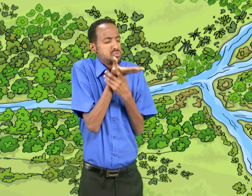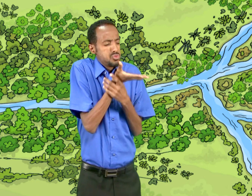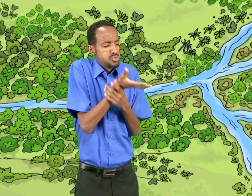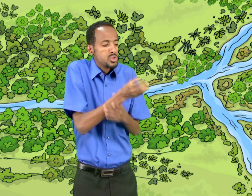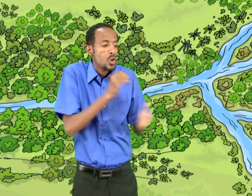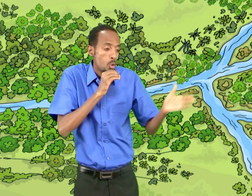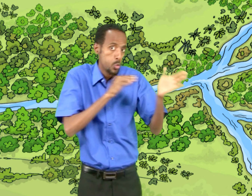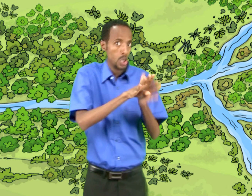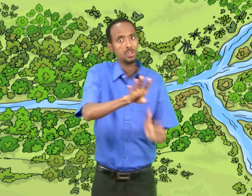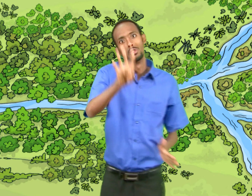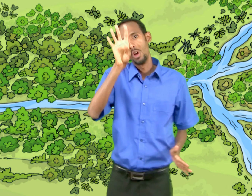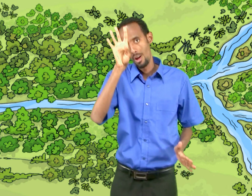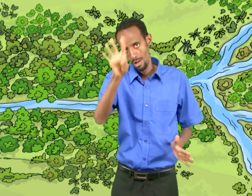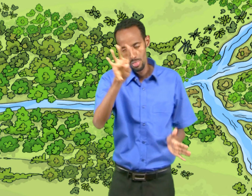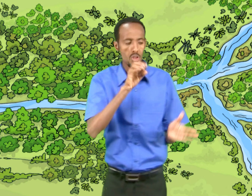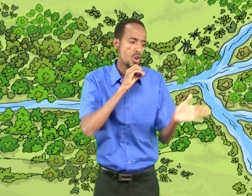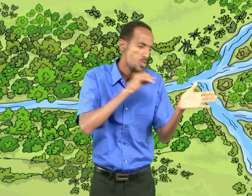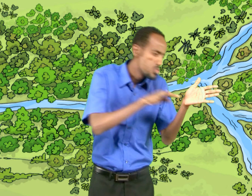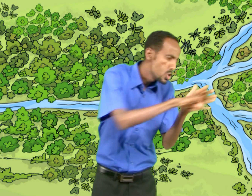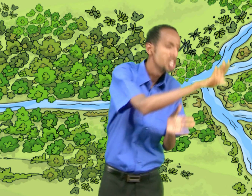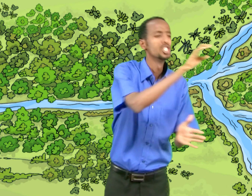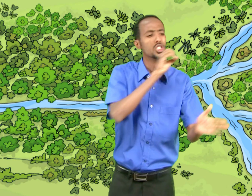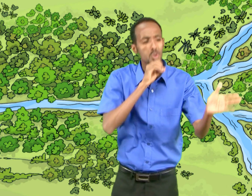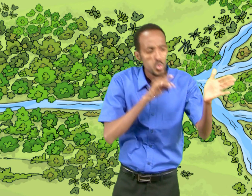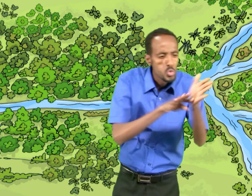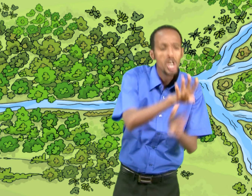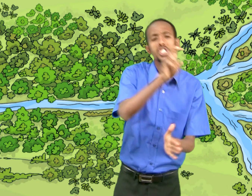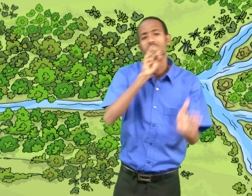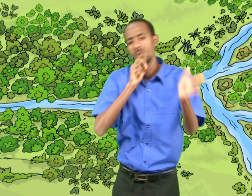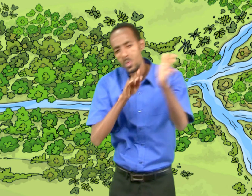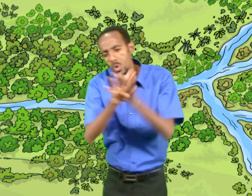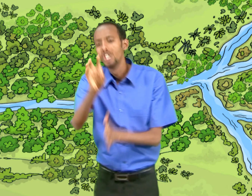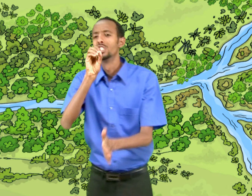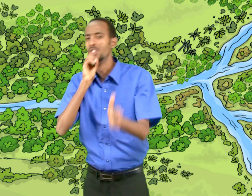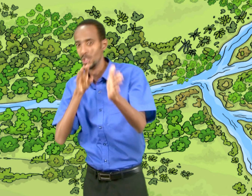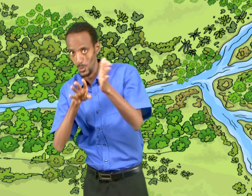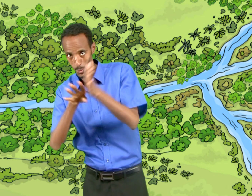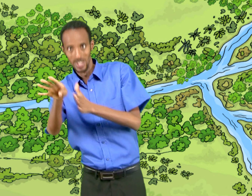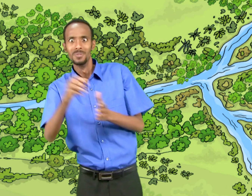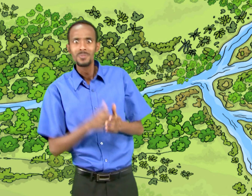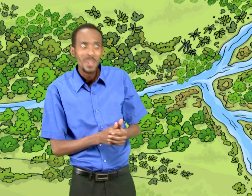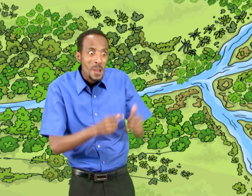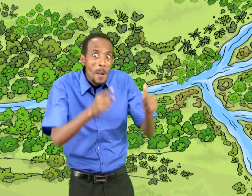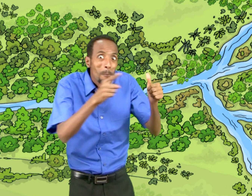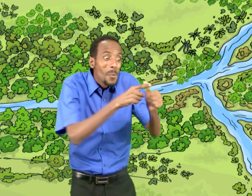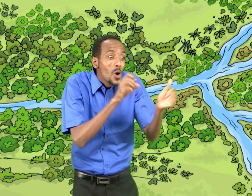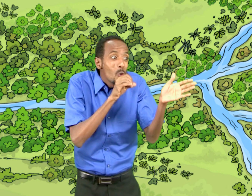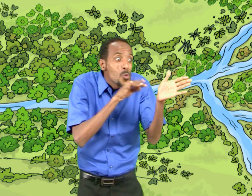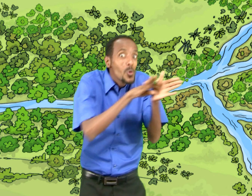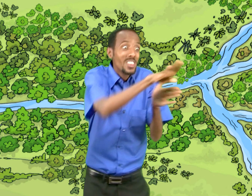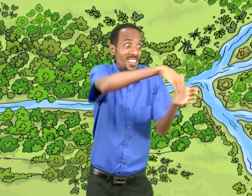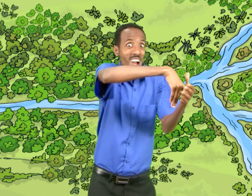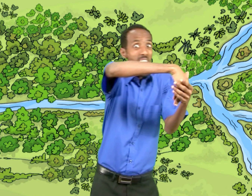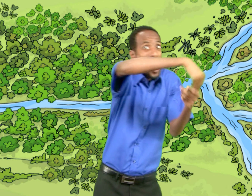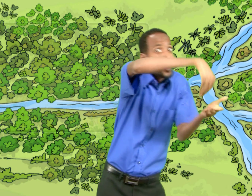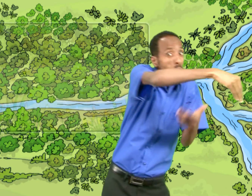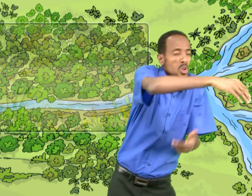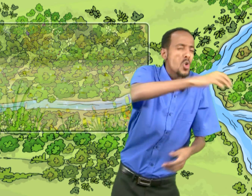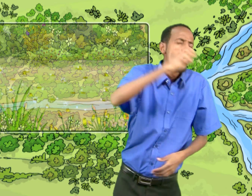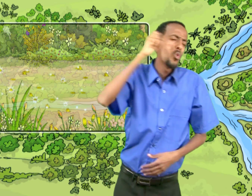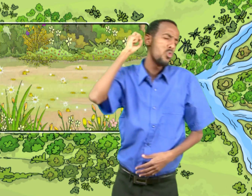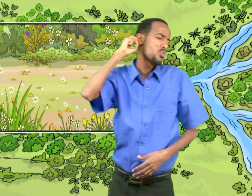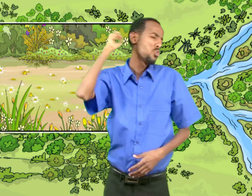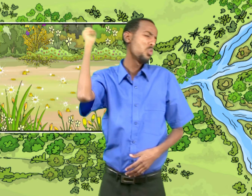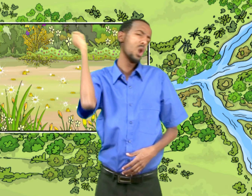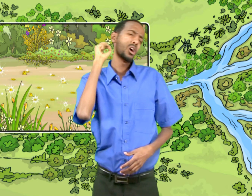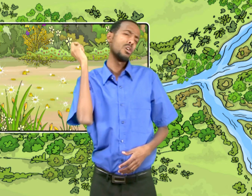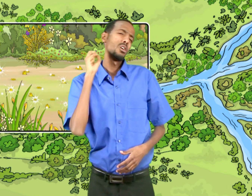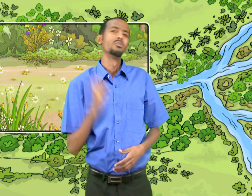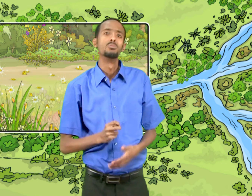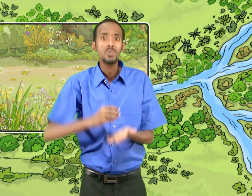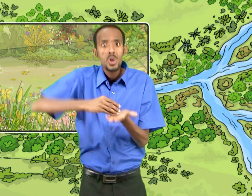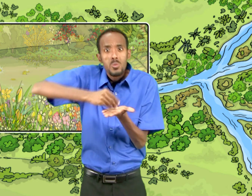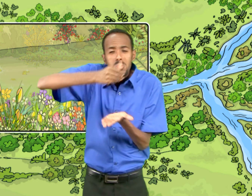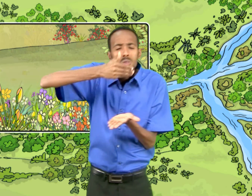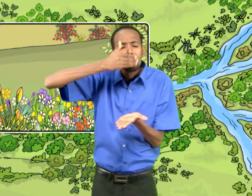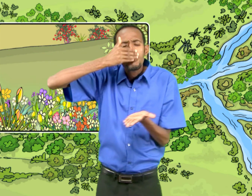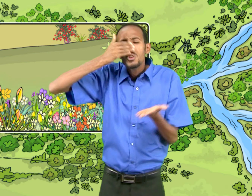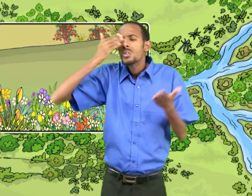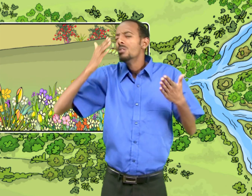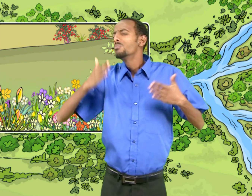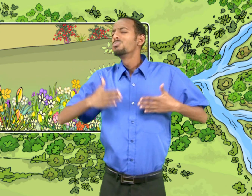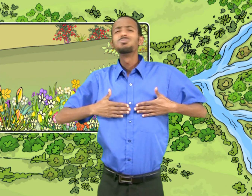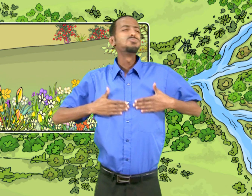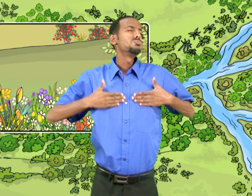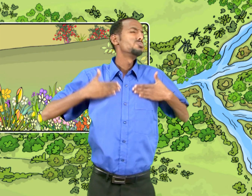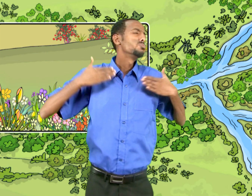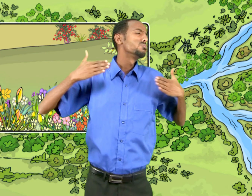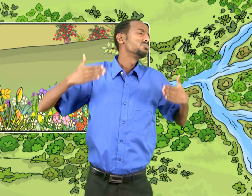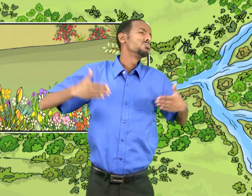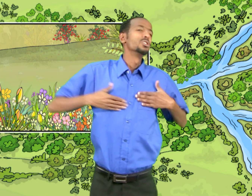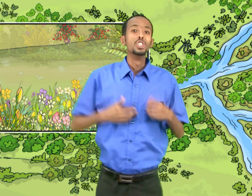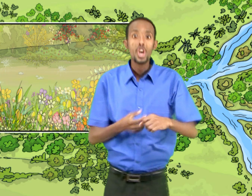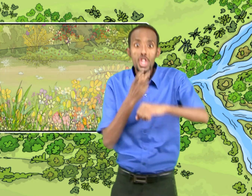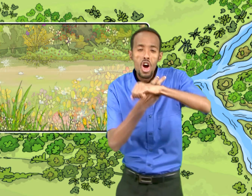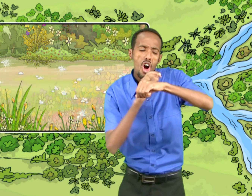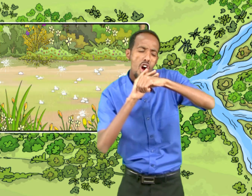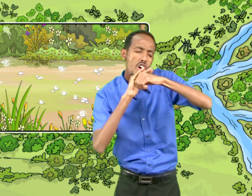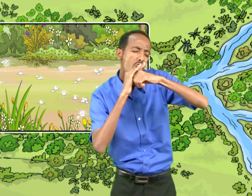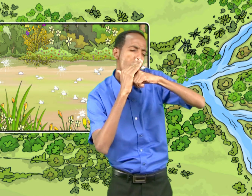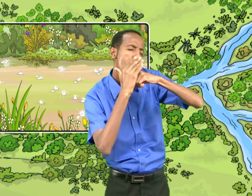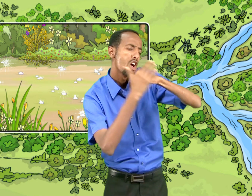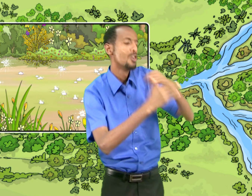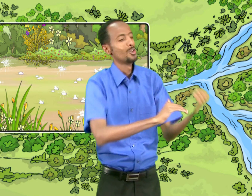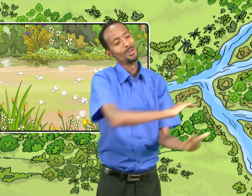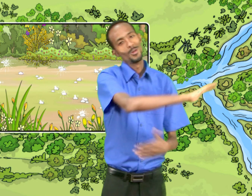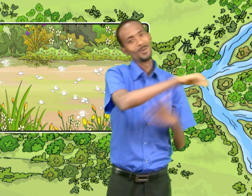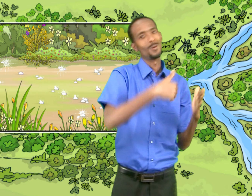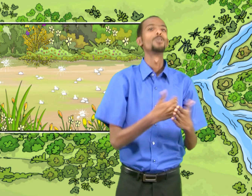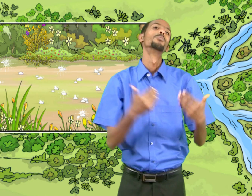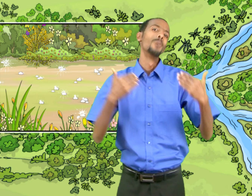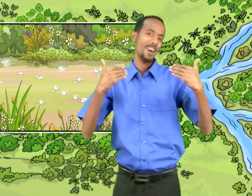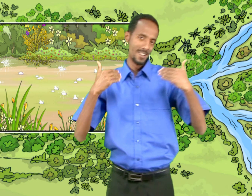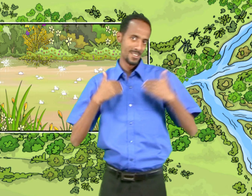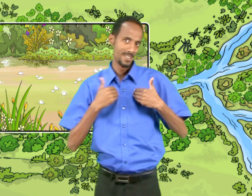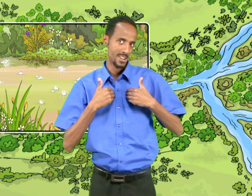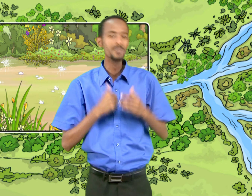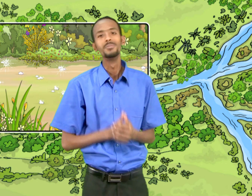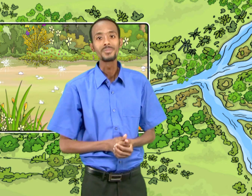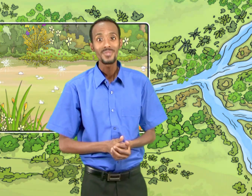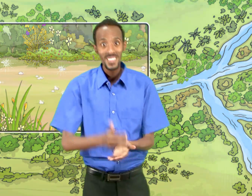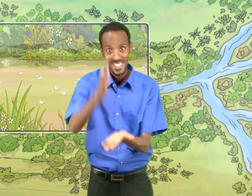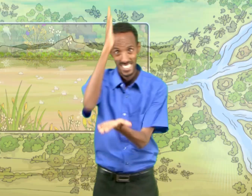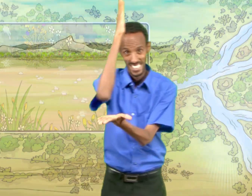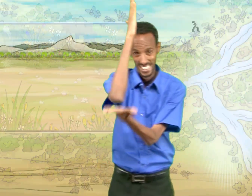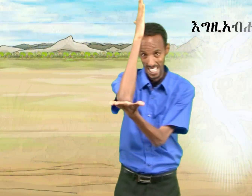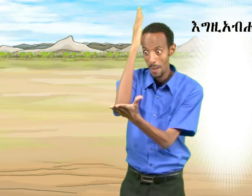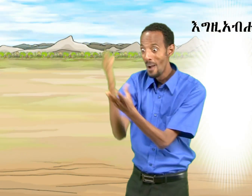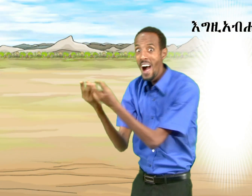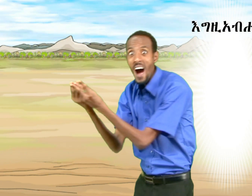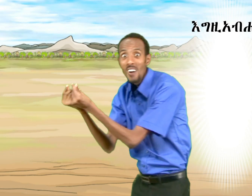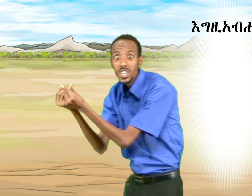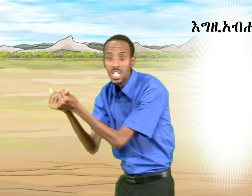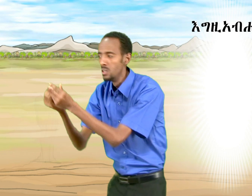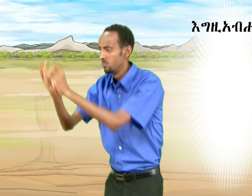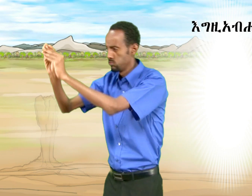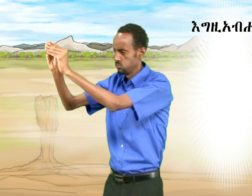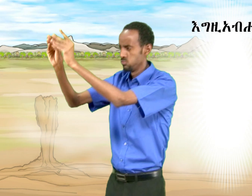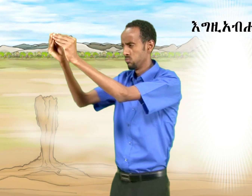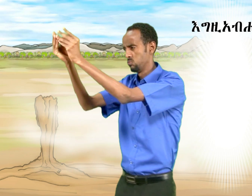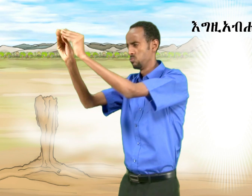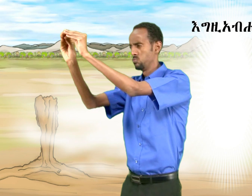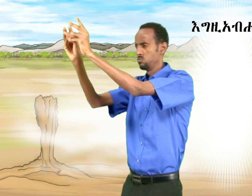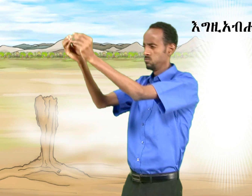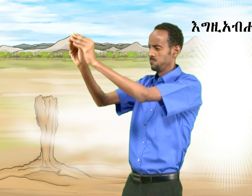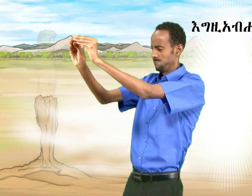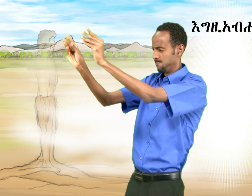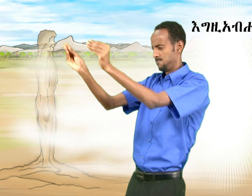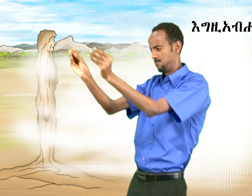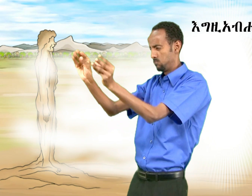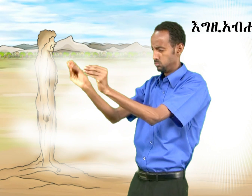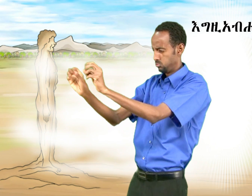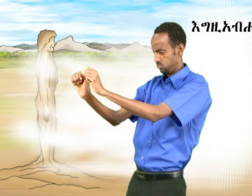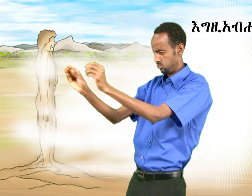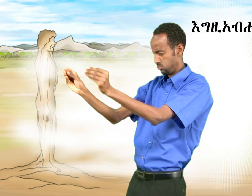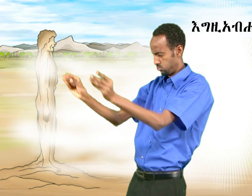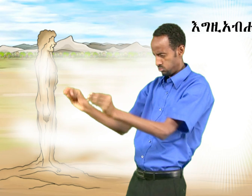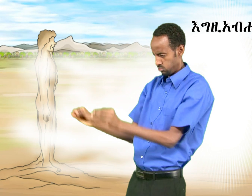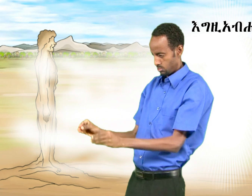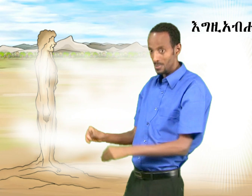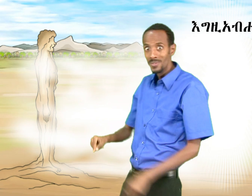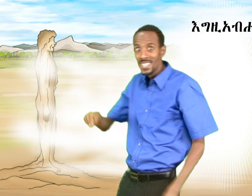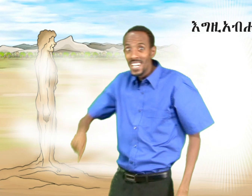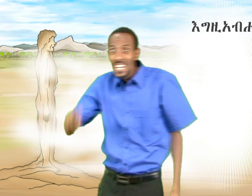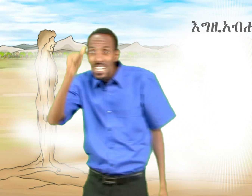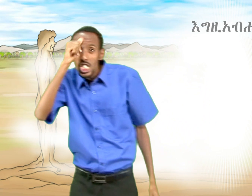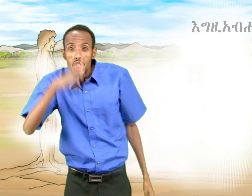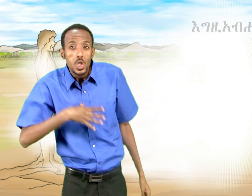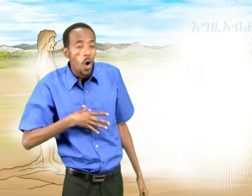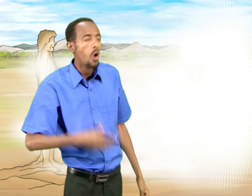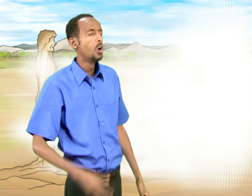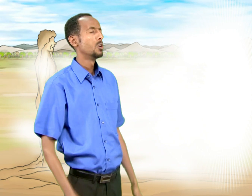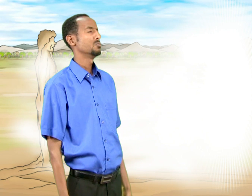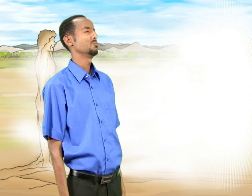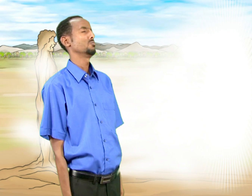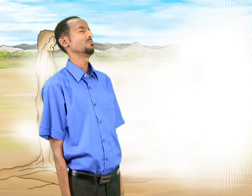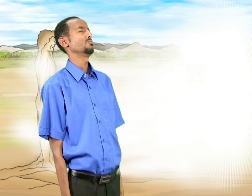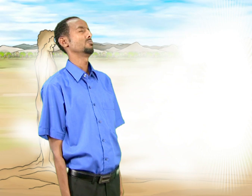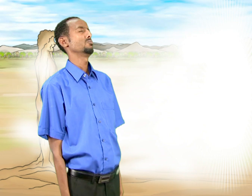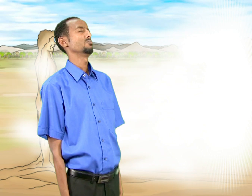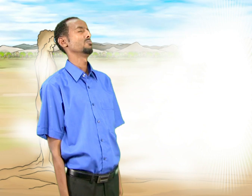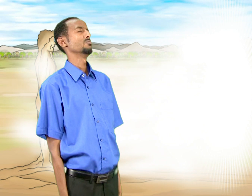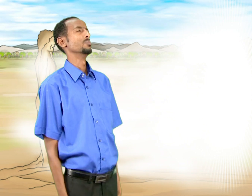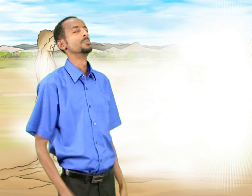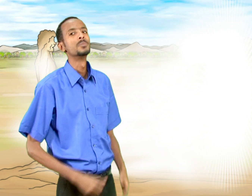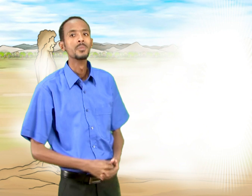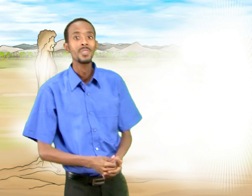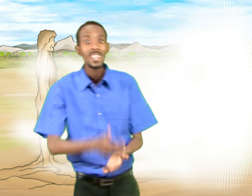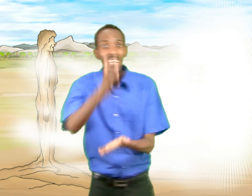Now a river flowed out of Eden to water the garden, and from there it branched into four headwaters: The name of the first river is Pishon; it winds through the whole land of Havilah, where there is gold.